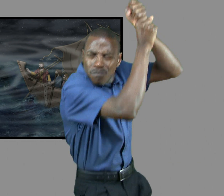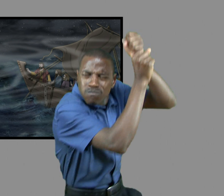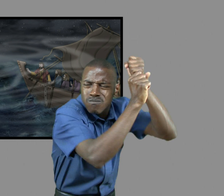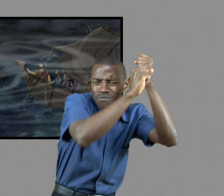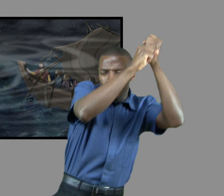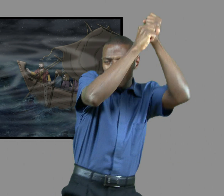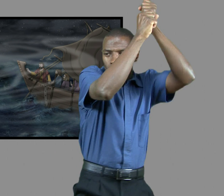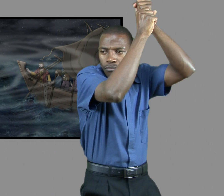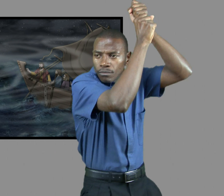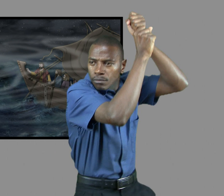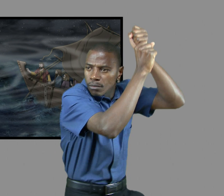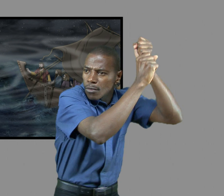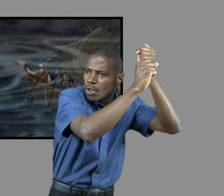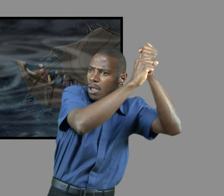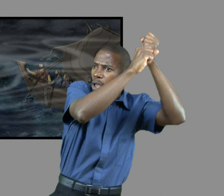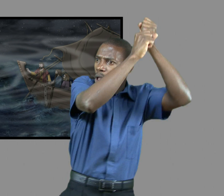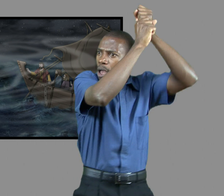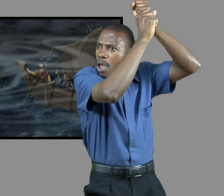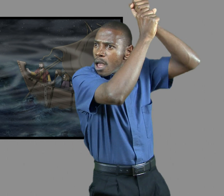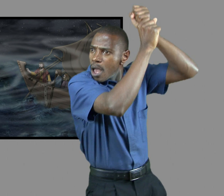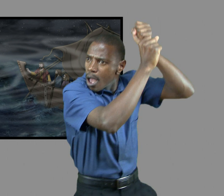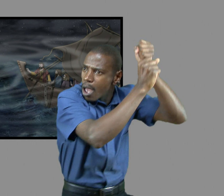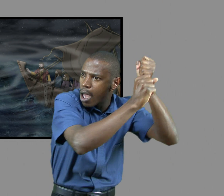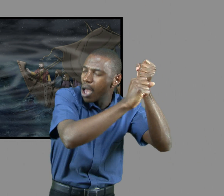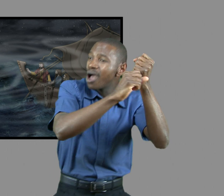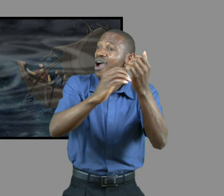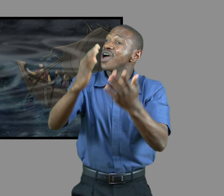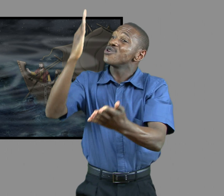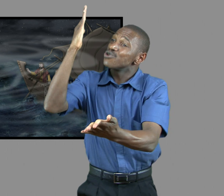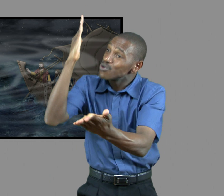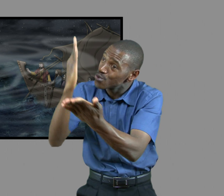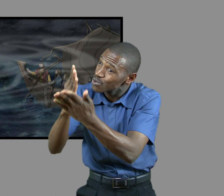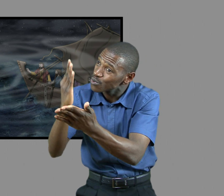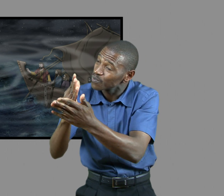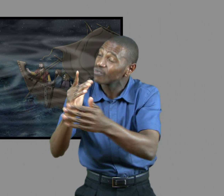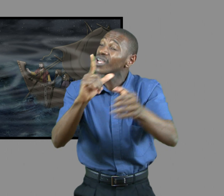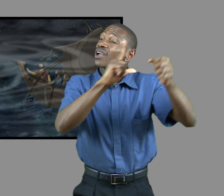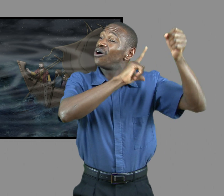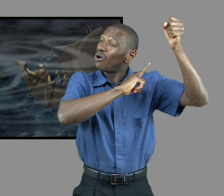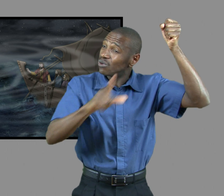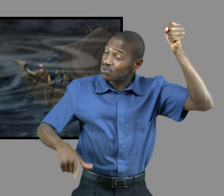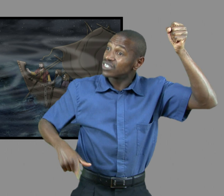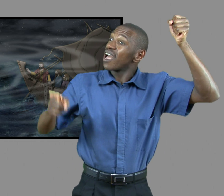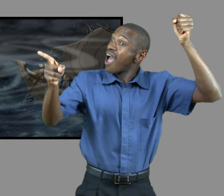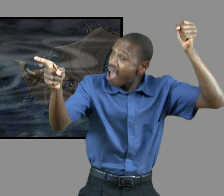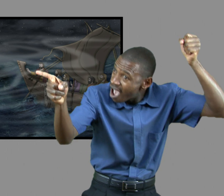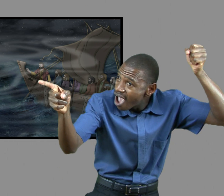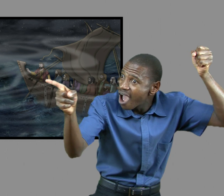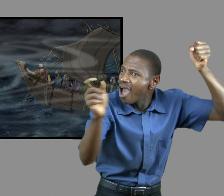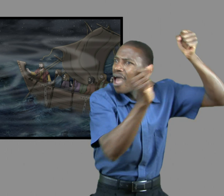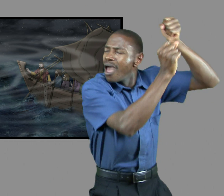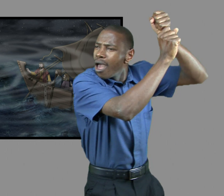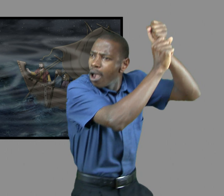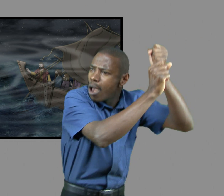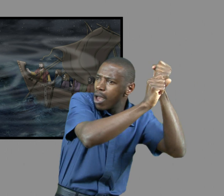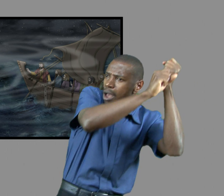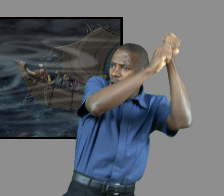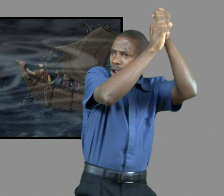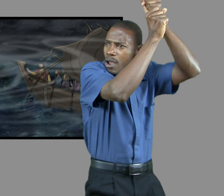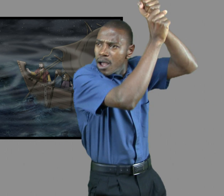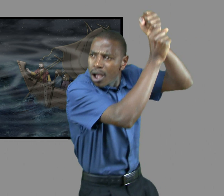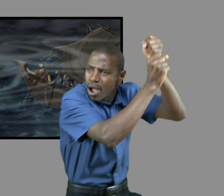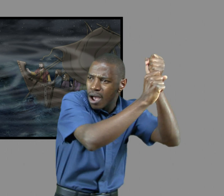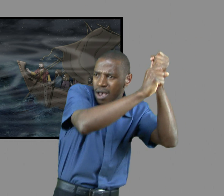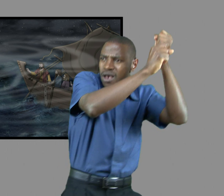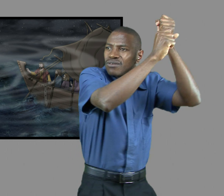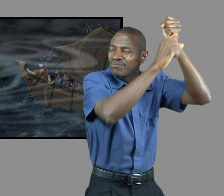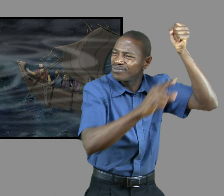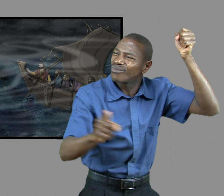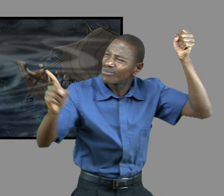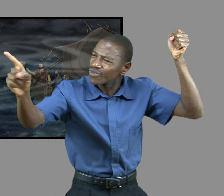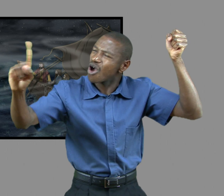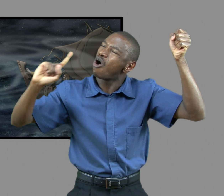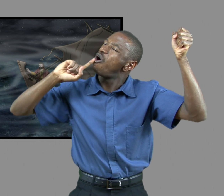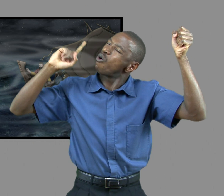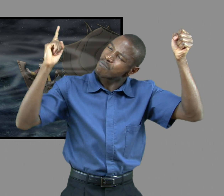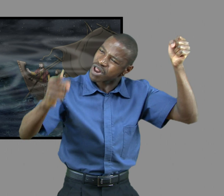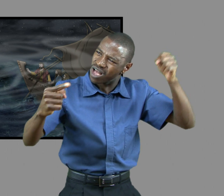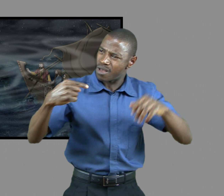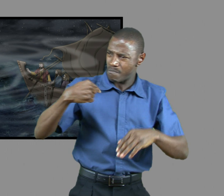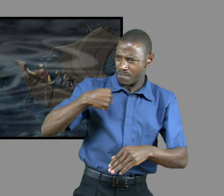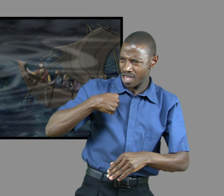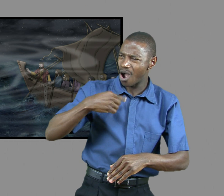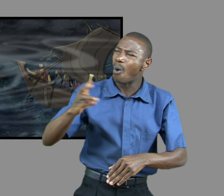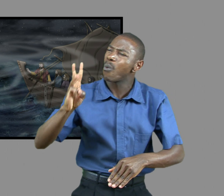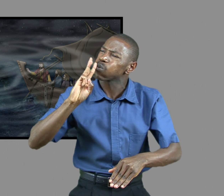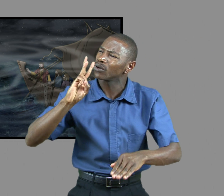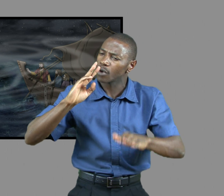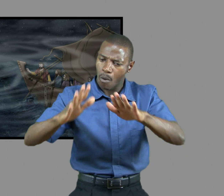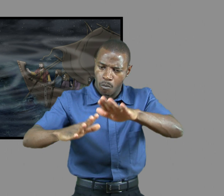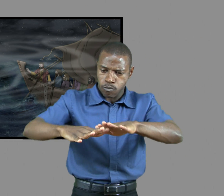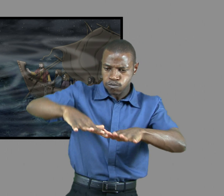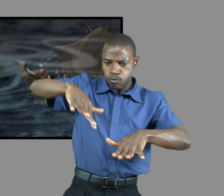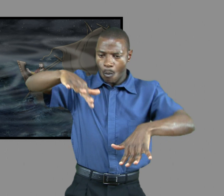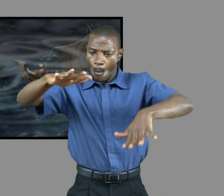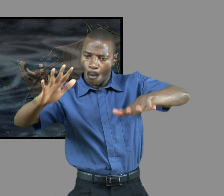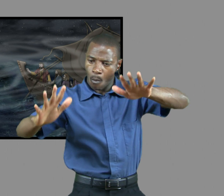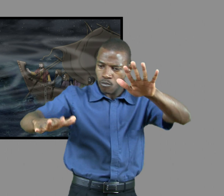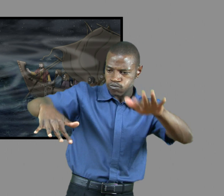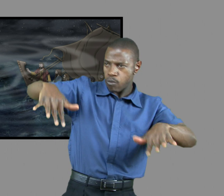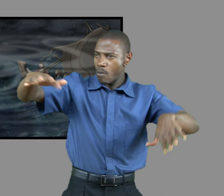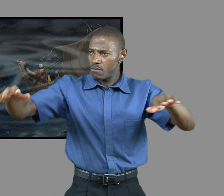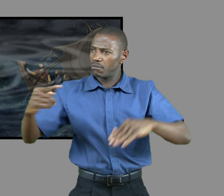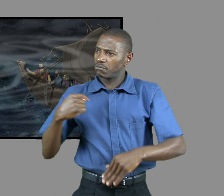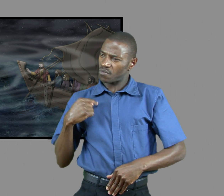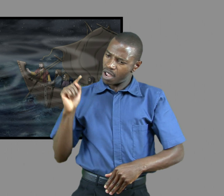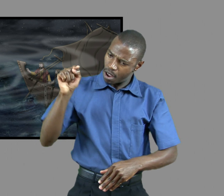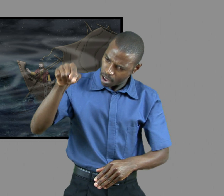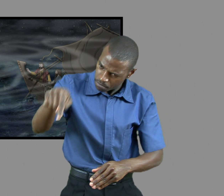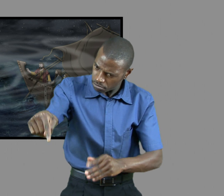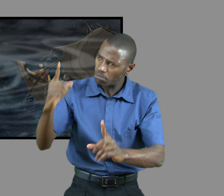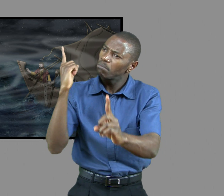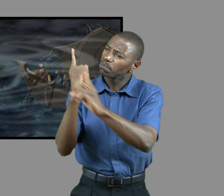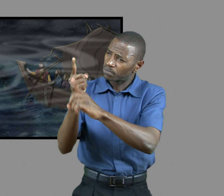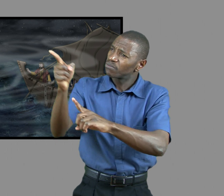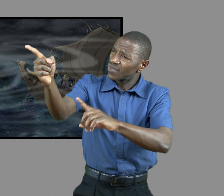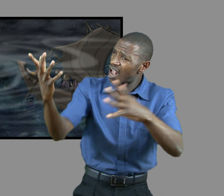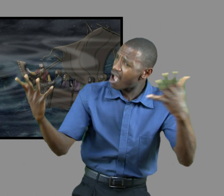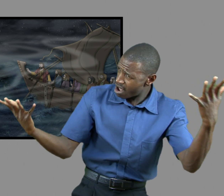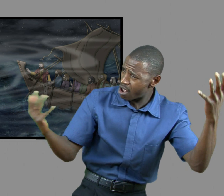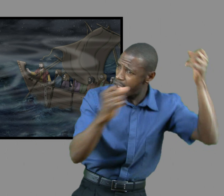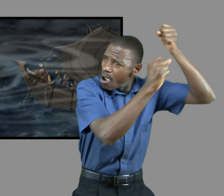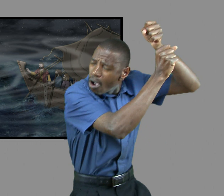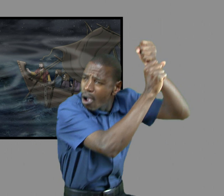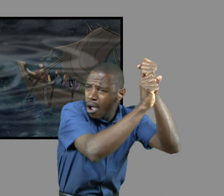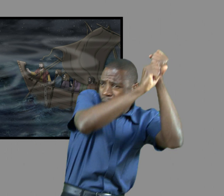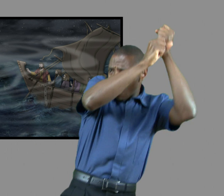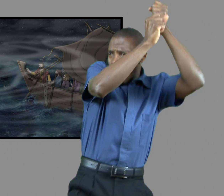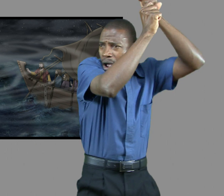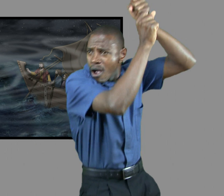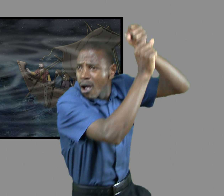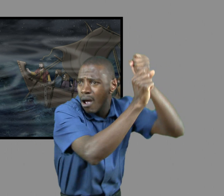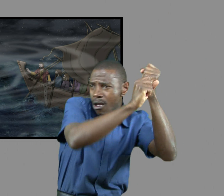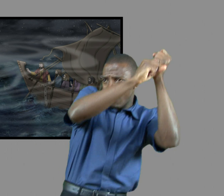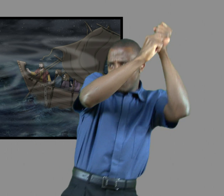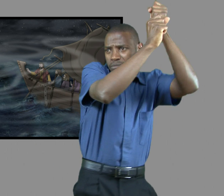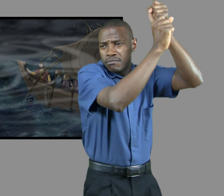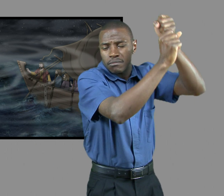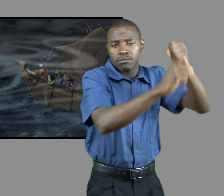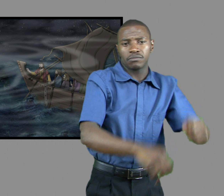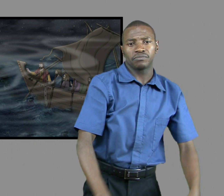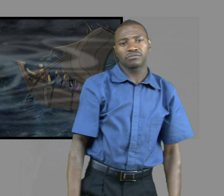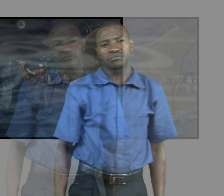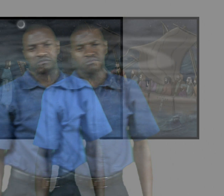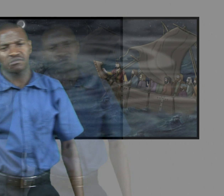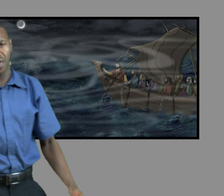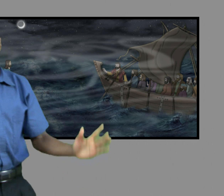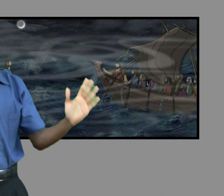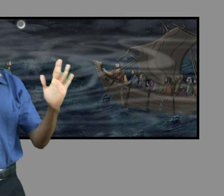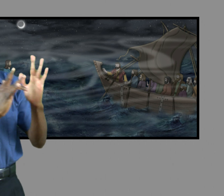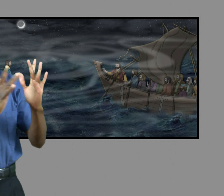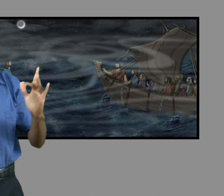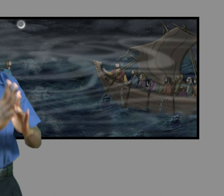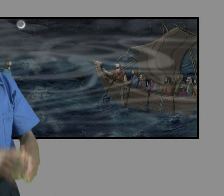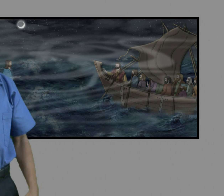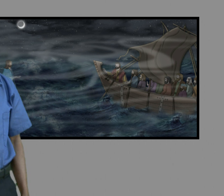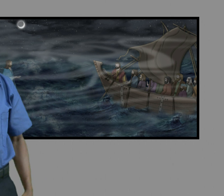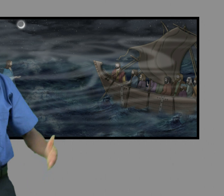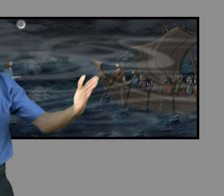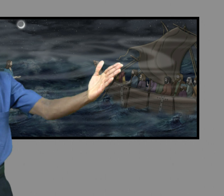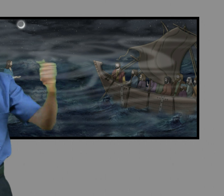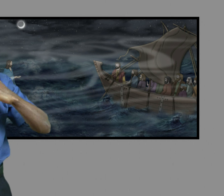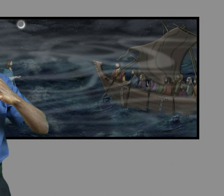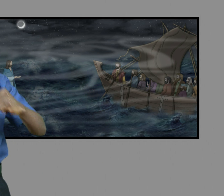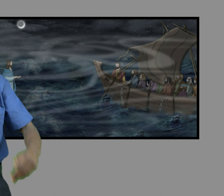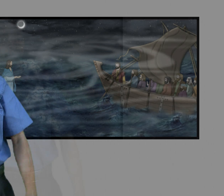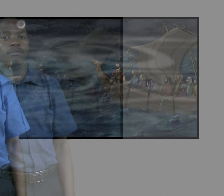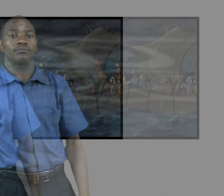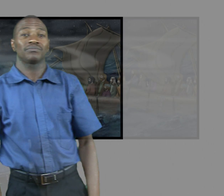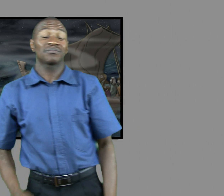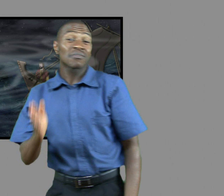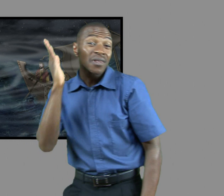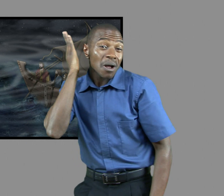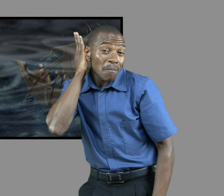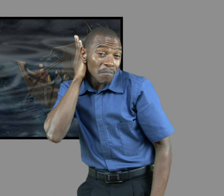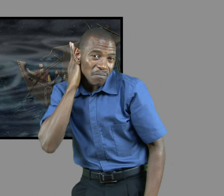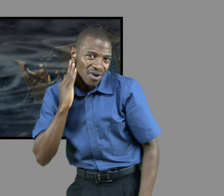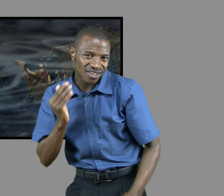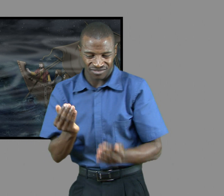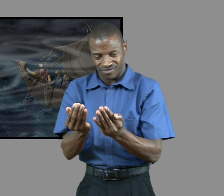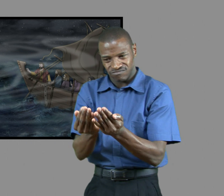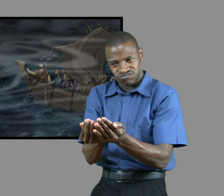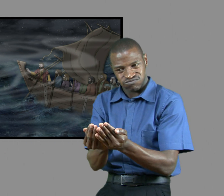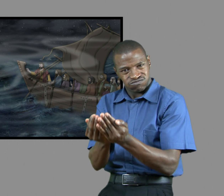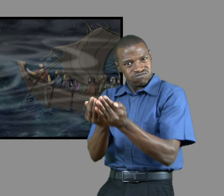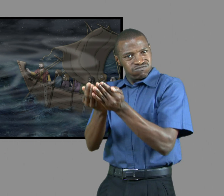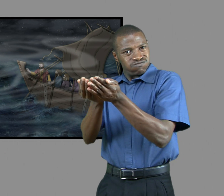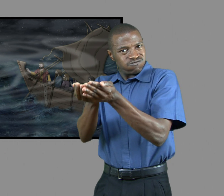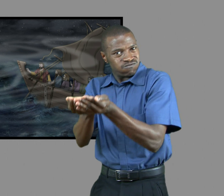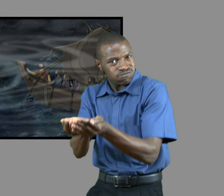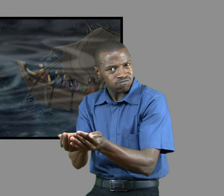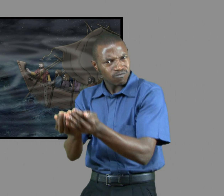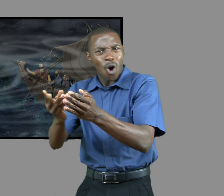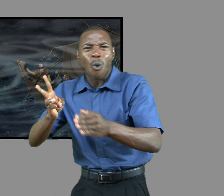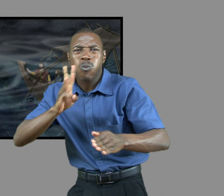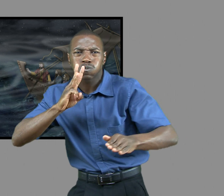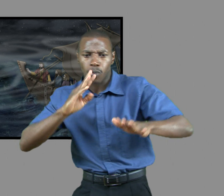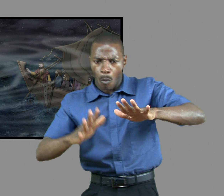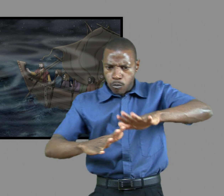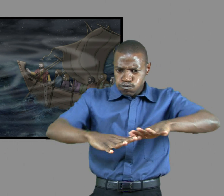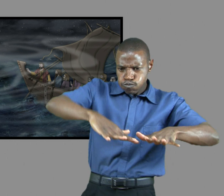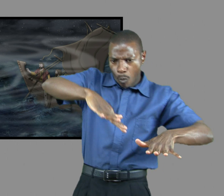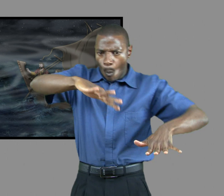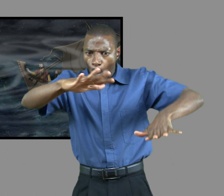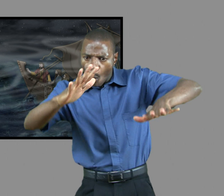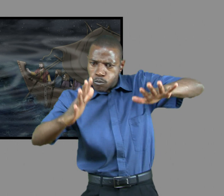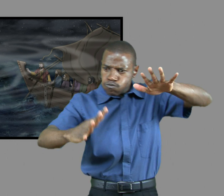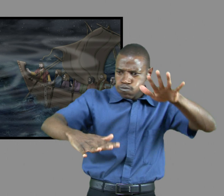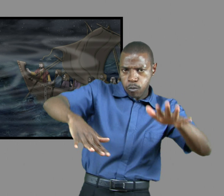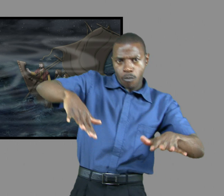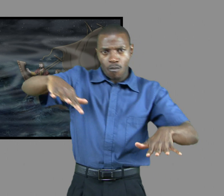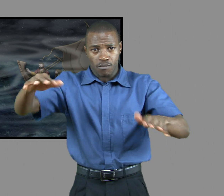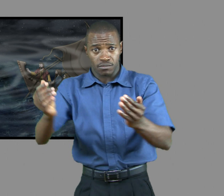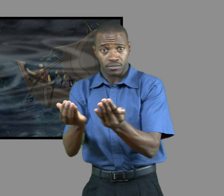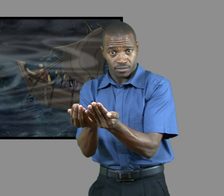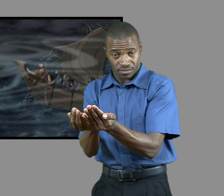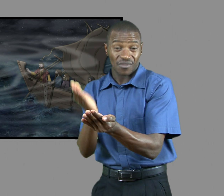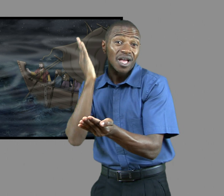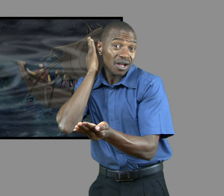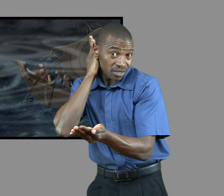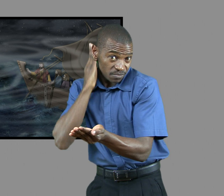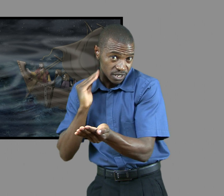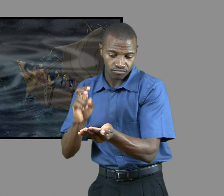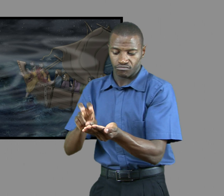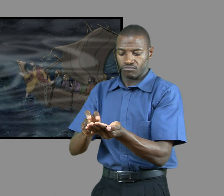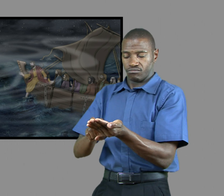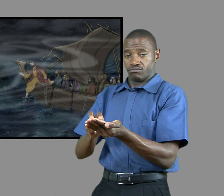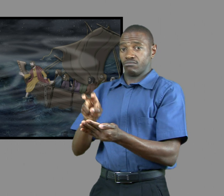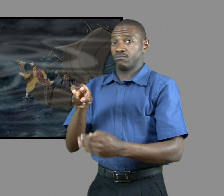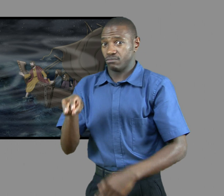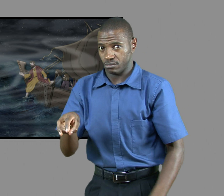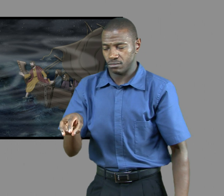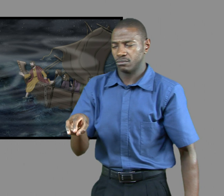“Lord, if it is You,” Peter replied, “command me to come to You on the water.”